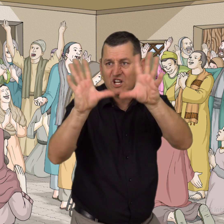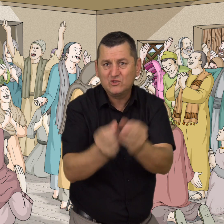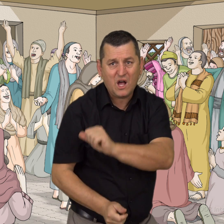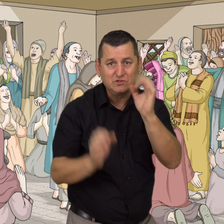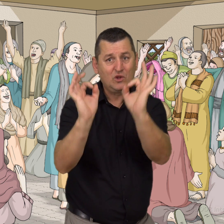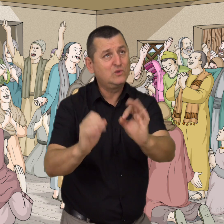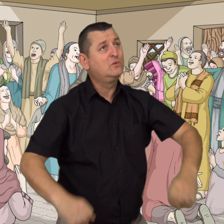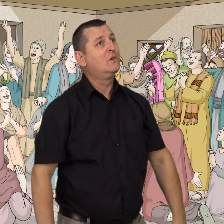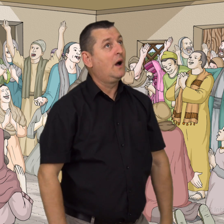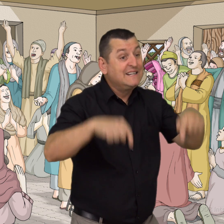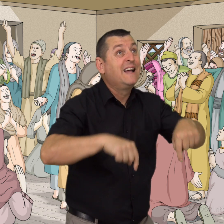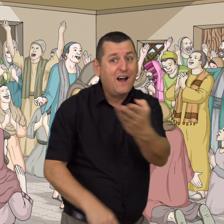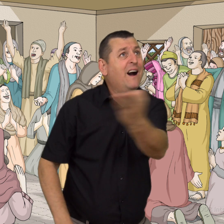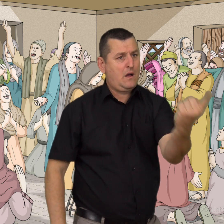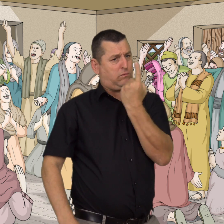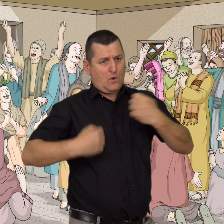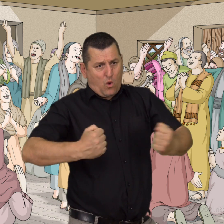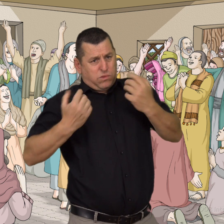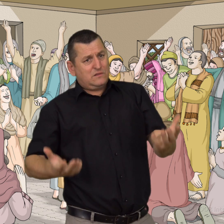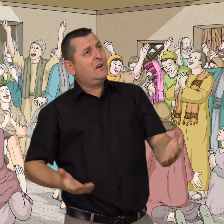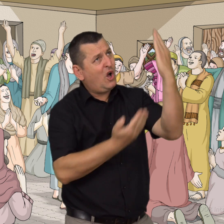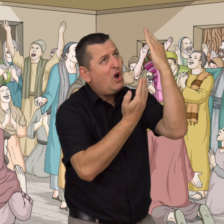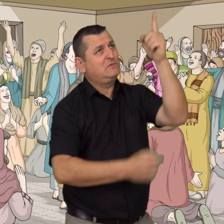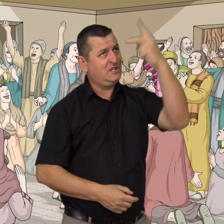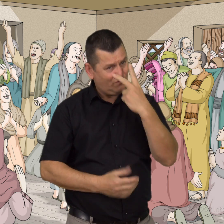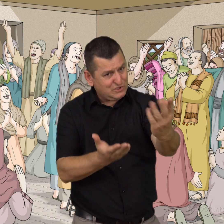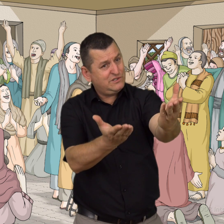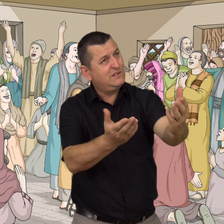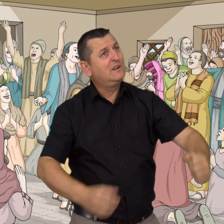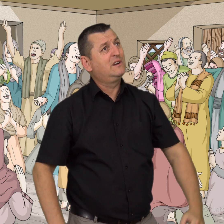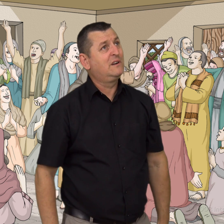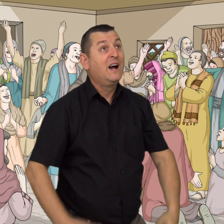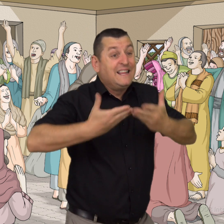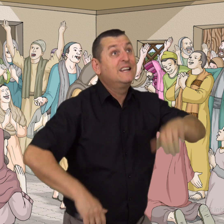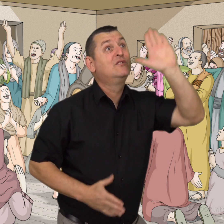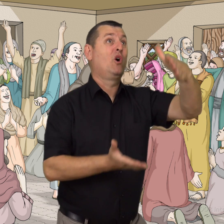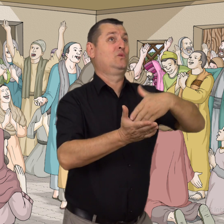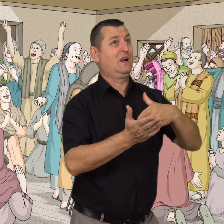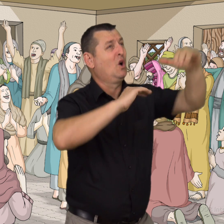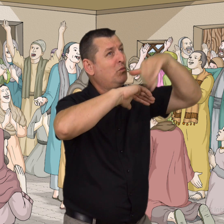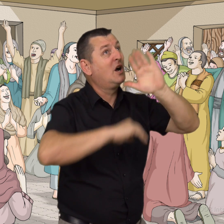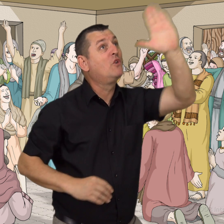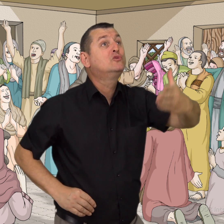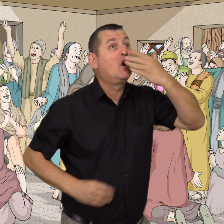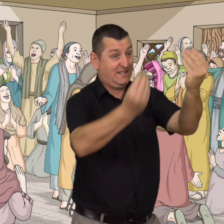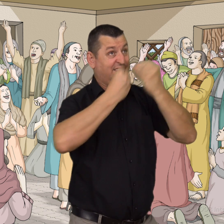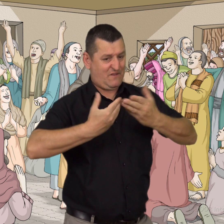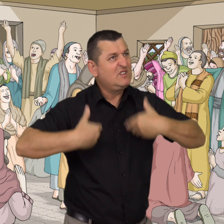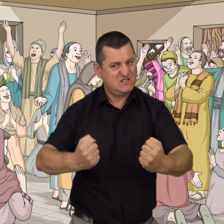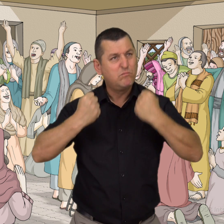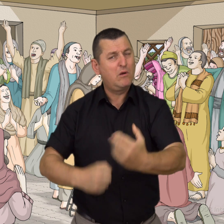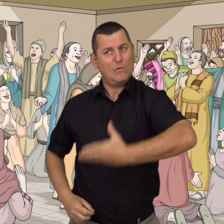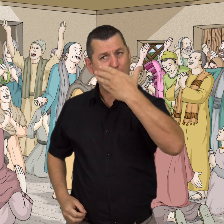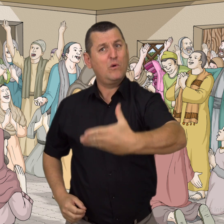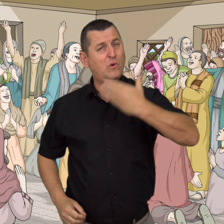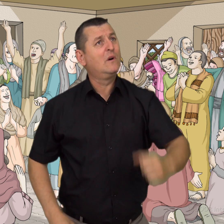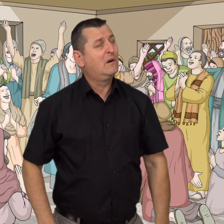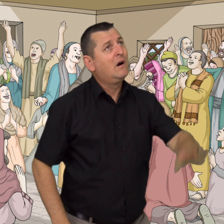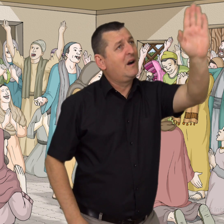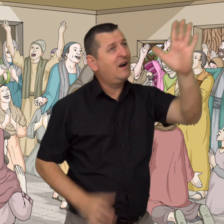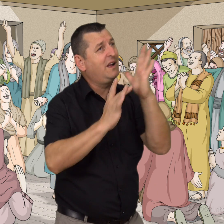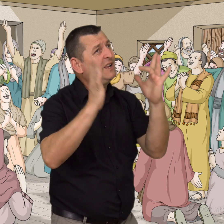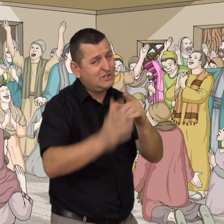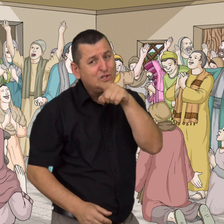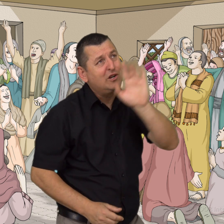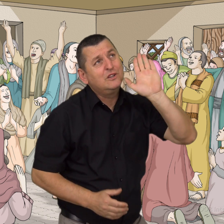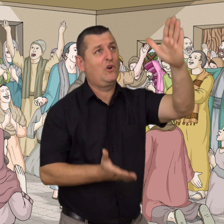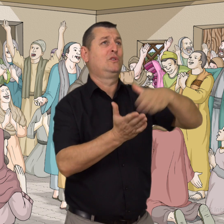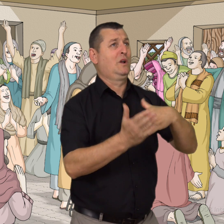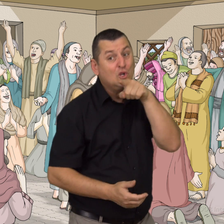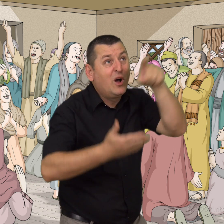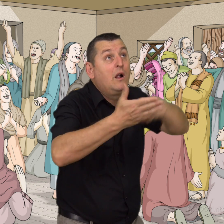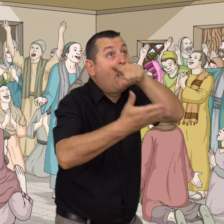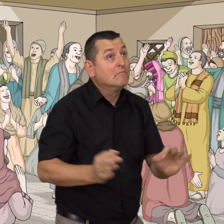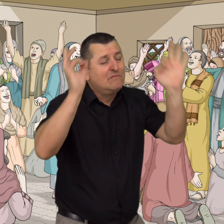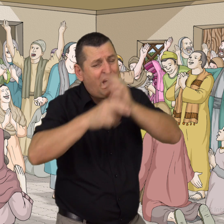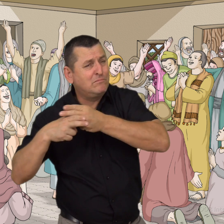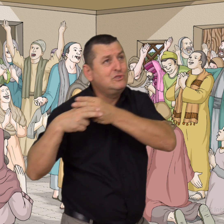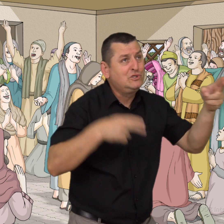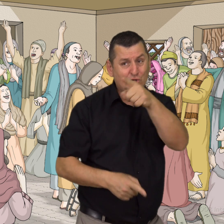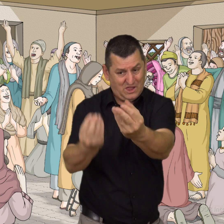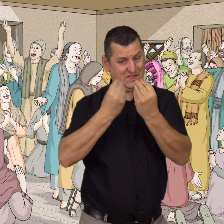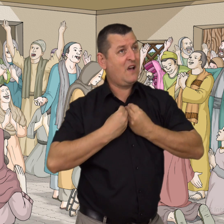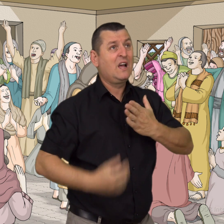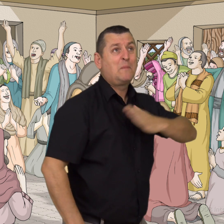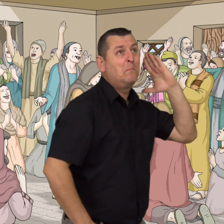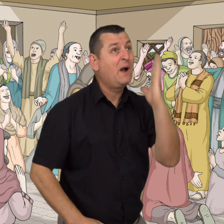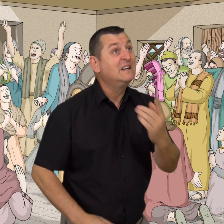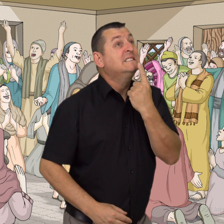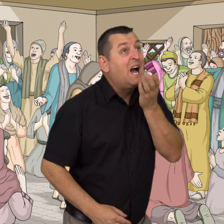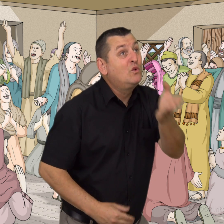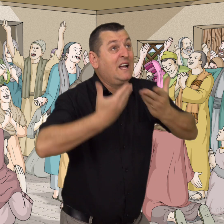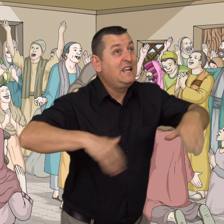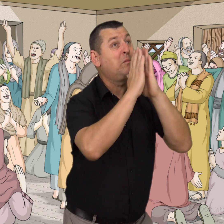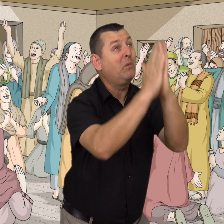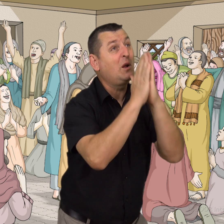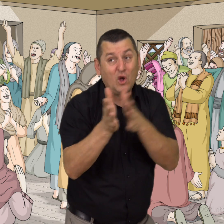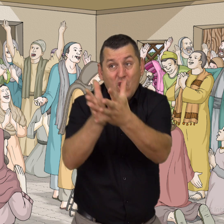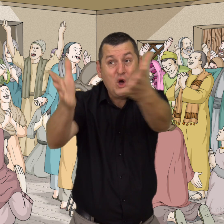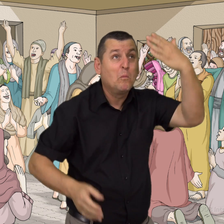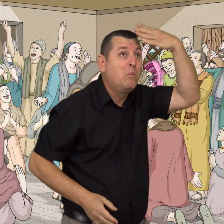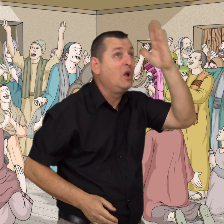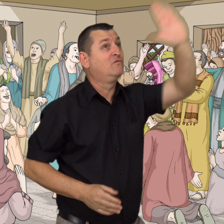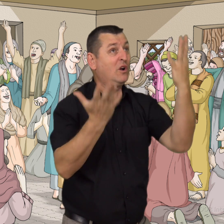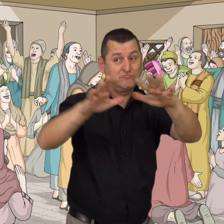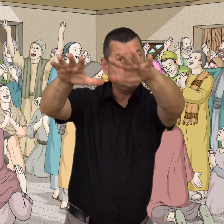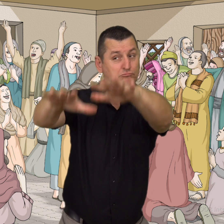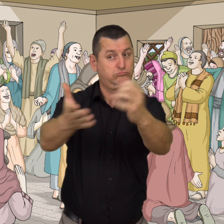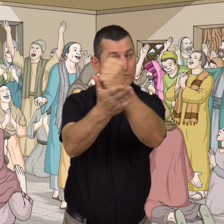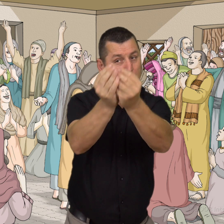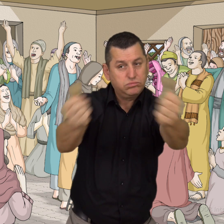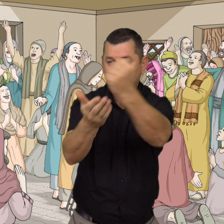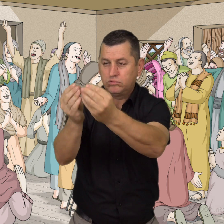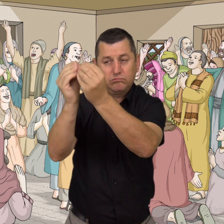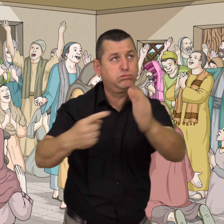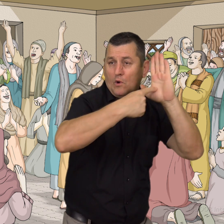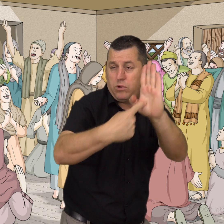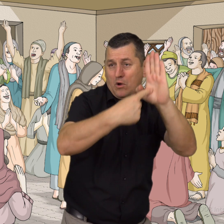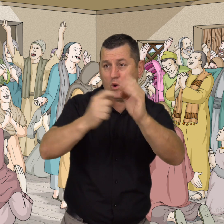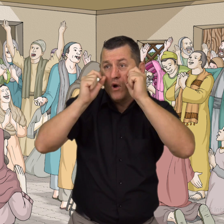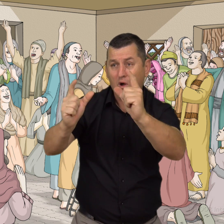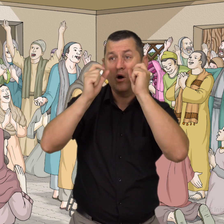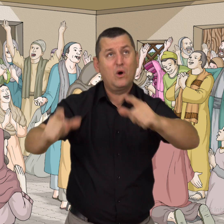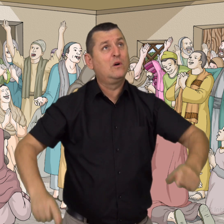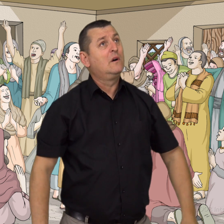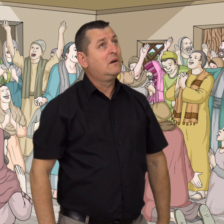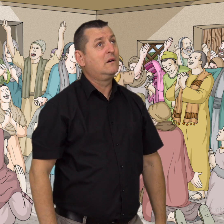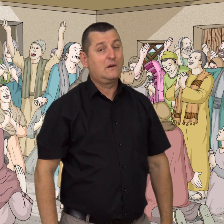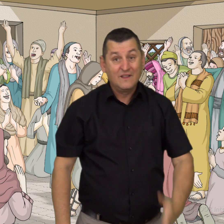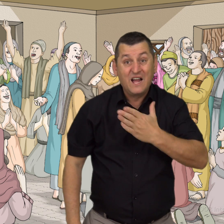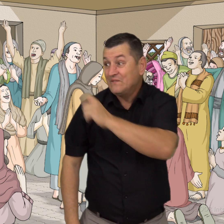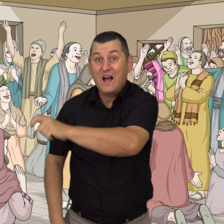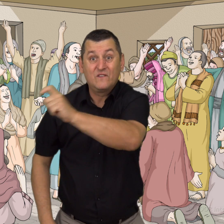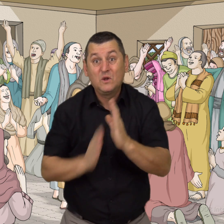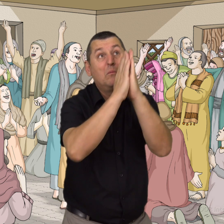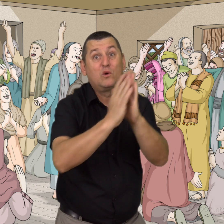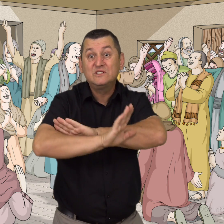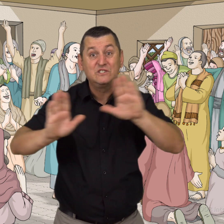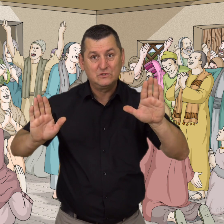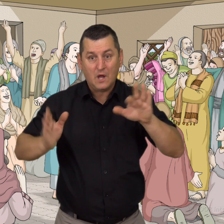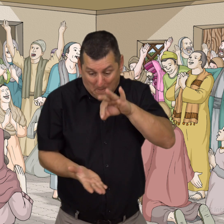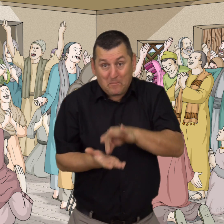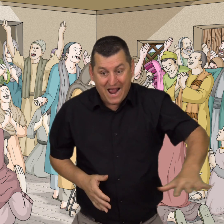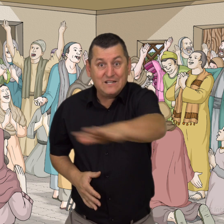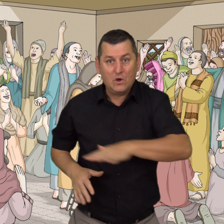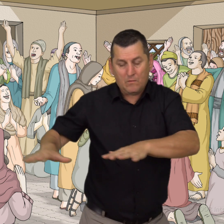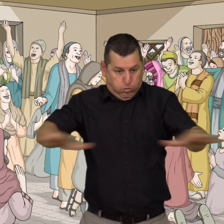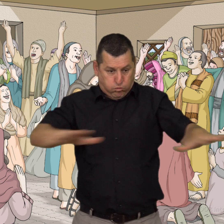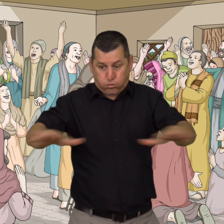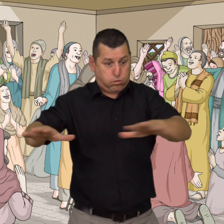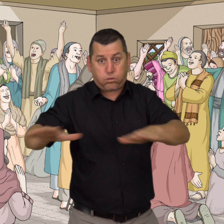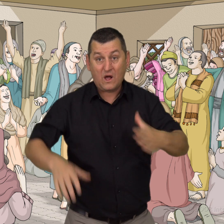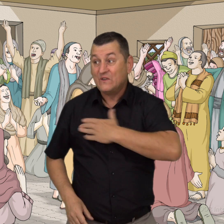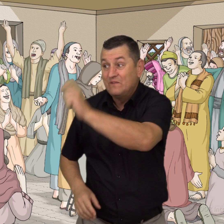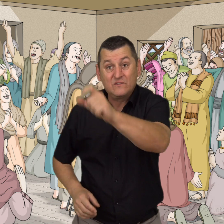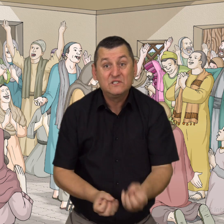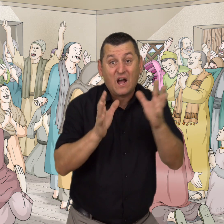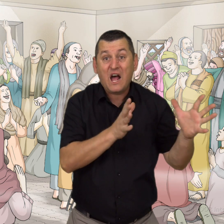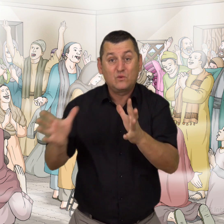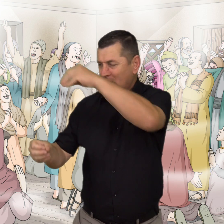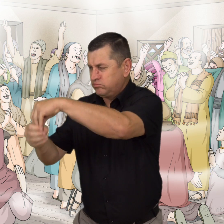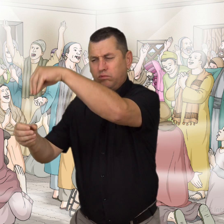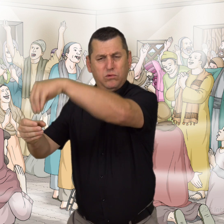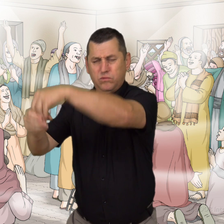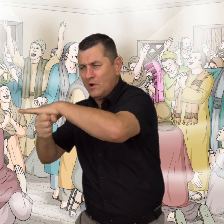They carried out what Your hand and will had decided beforehand would happen. And now, Lord, consider their threats, and enable Your servants to speak Your word with complete boldness, as You stretch out Your hand to heal and perform signs and wonders through the name of Your holy servant Jesus.”